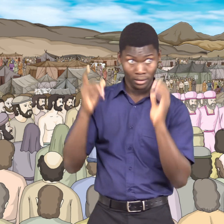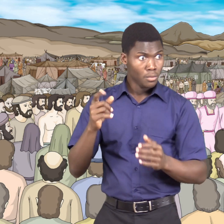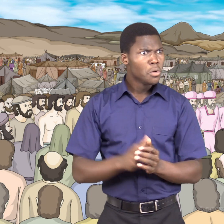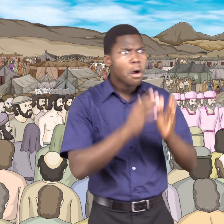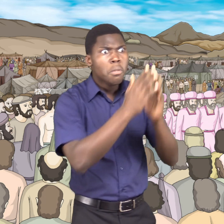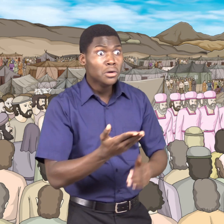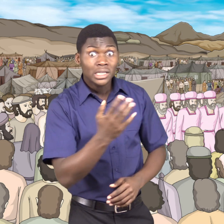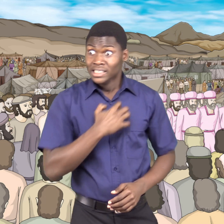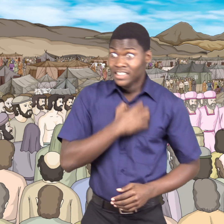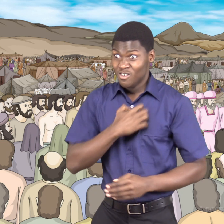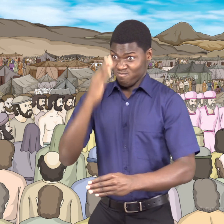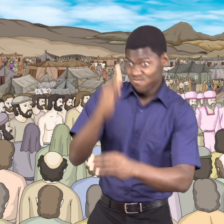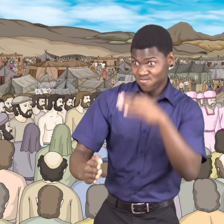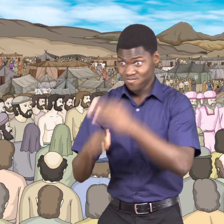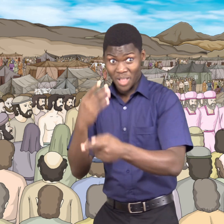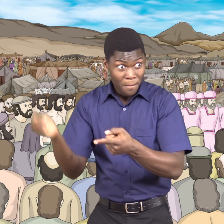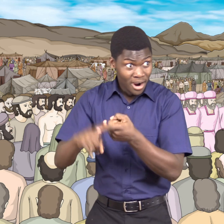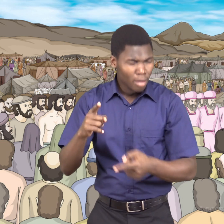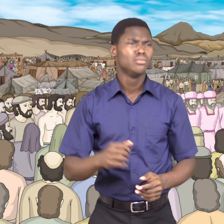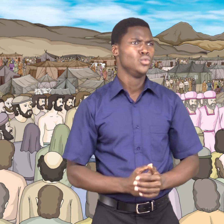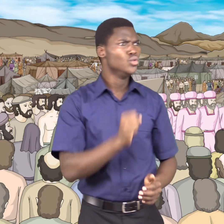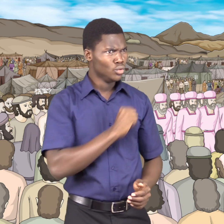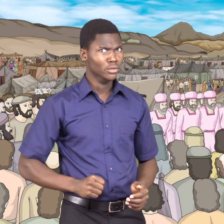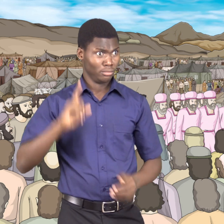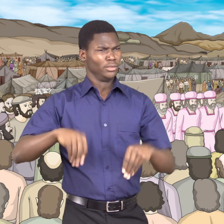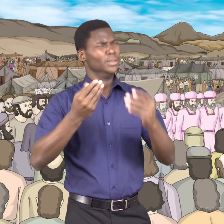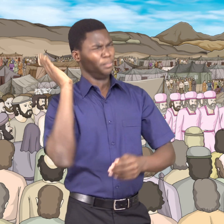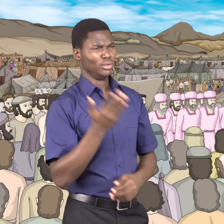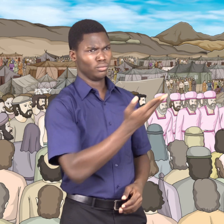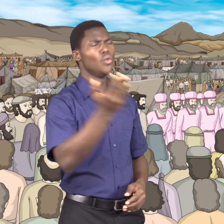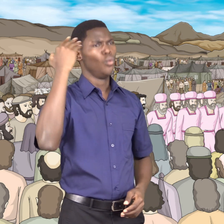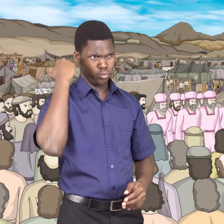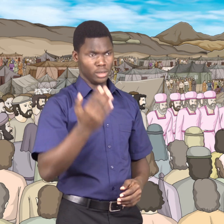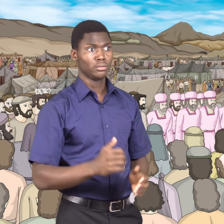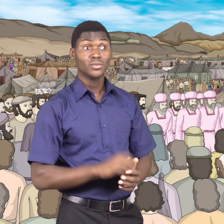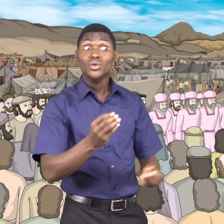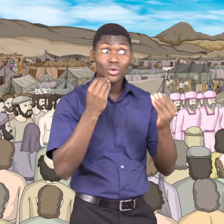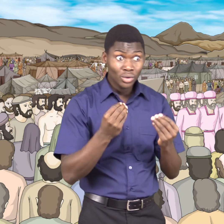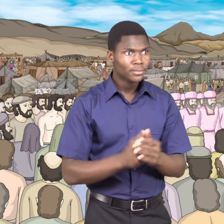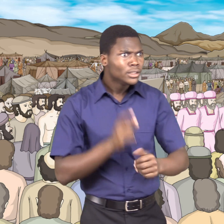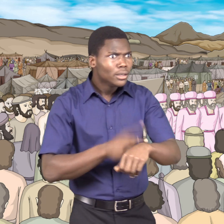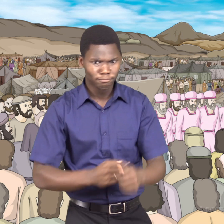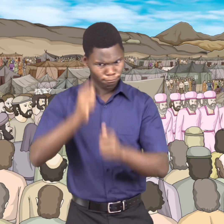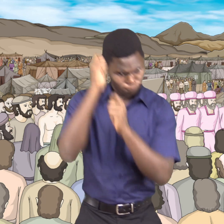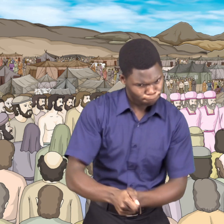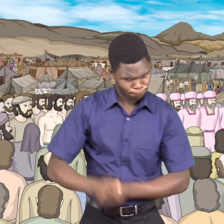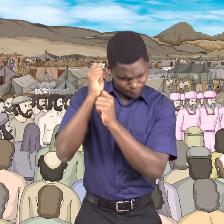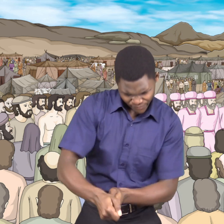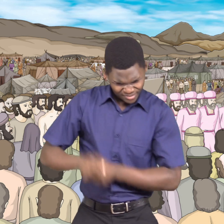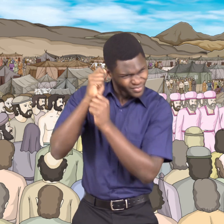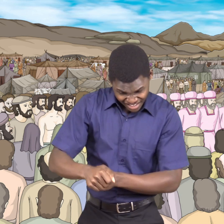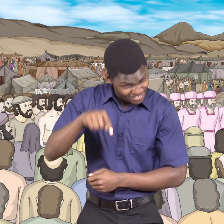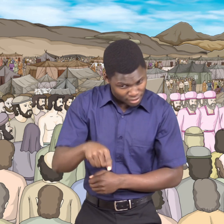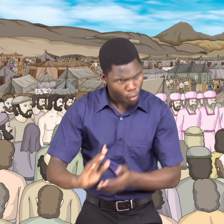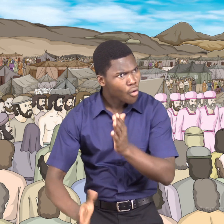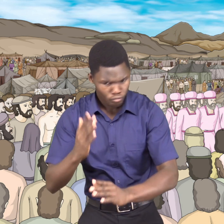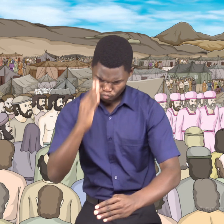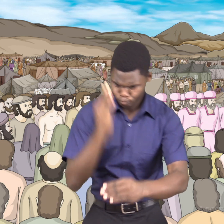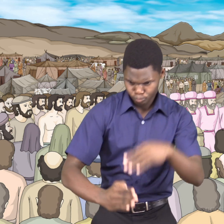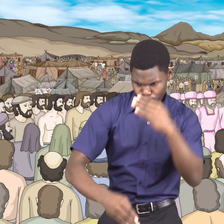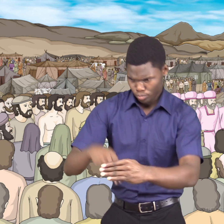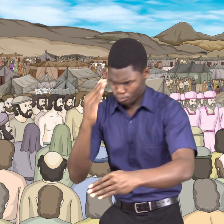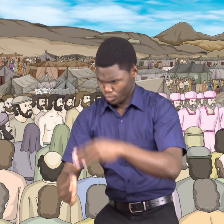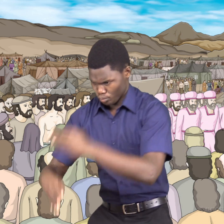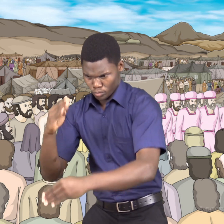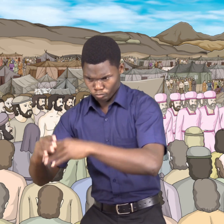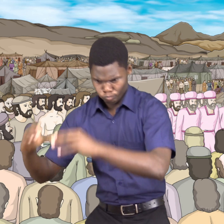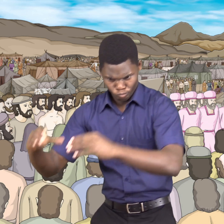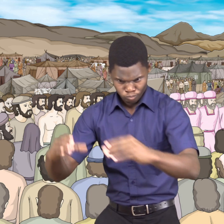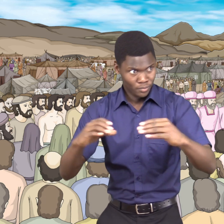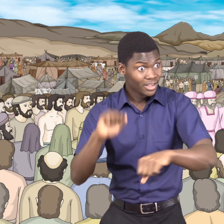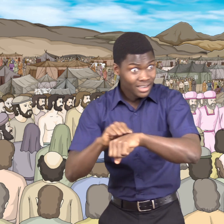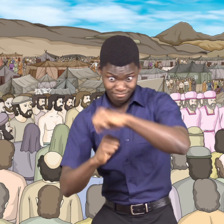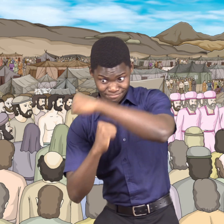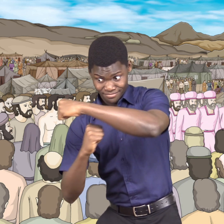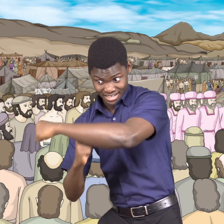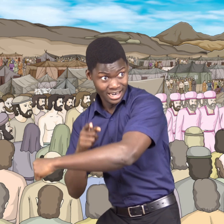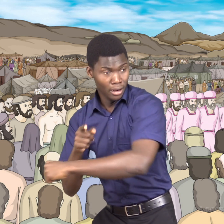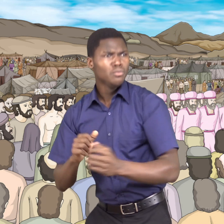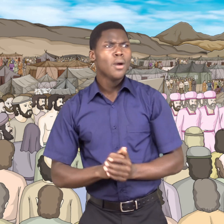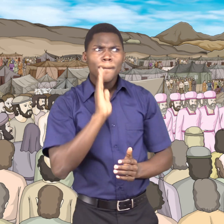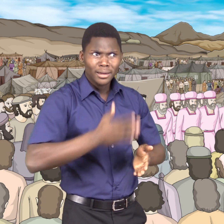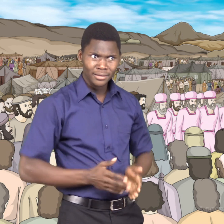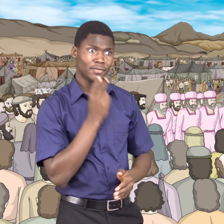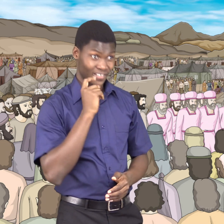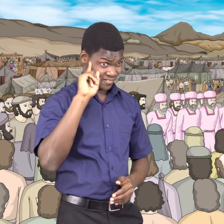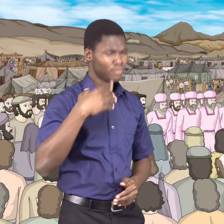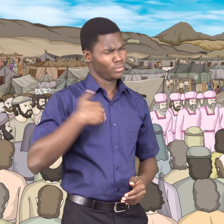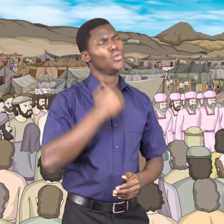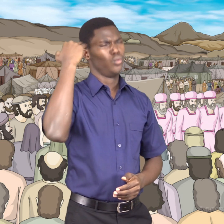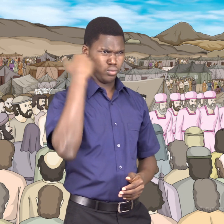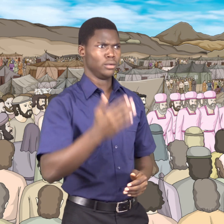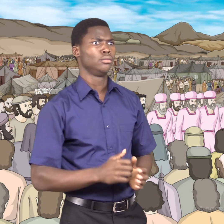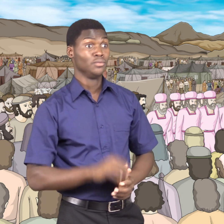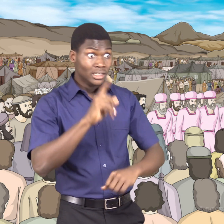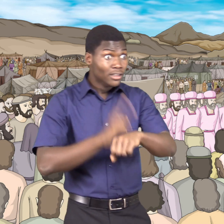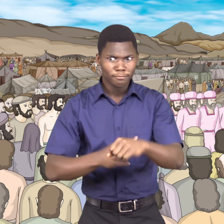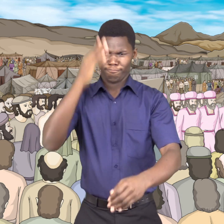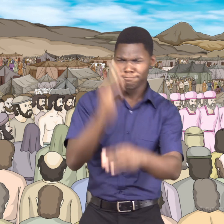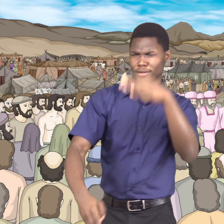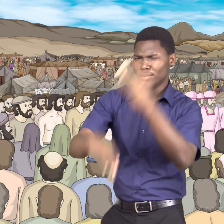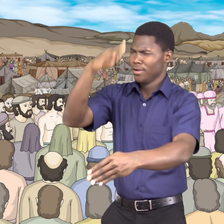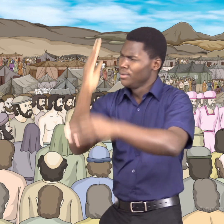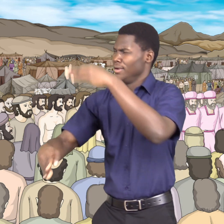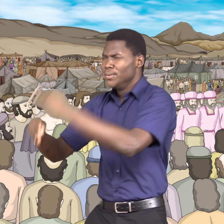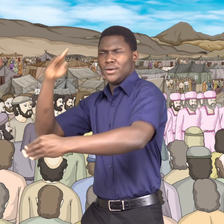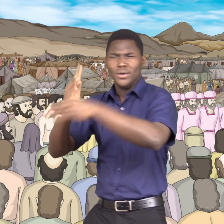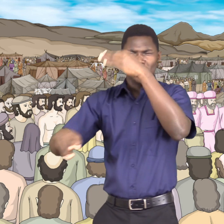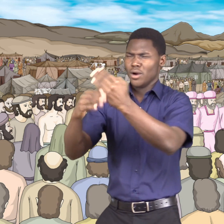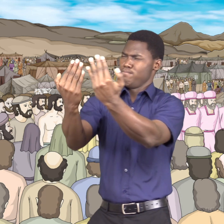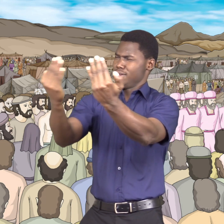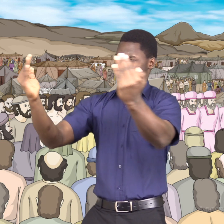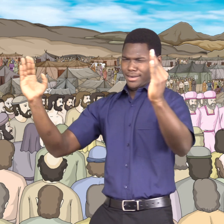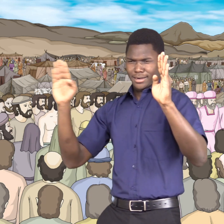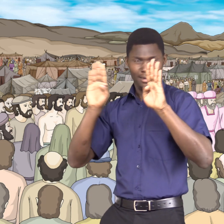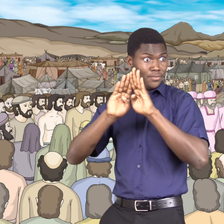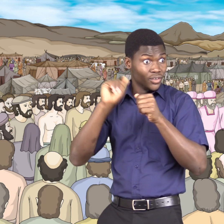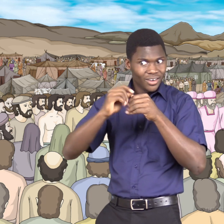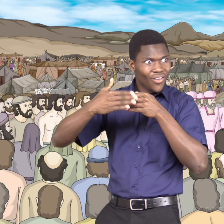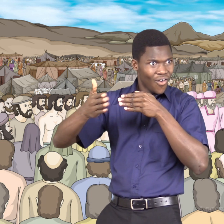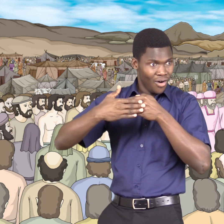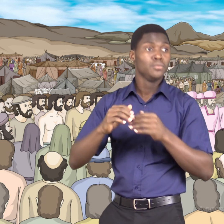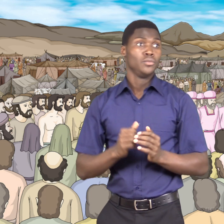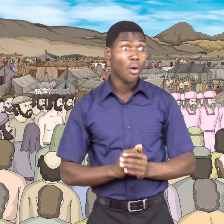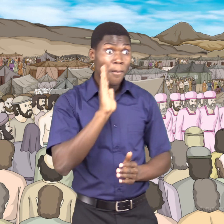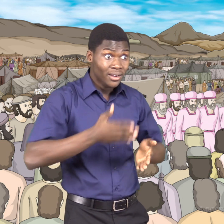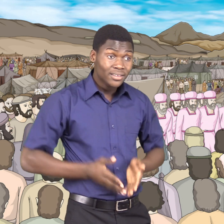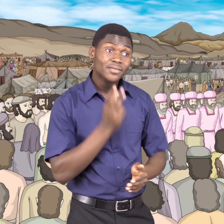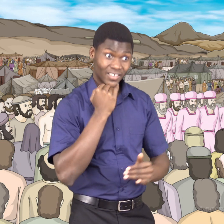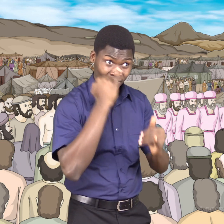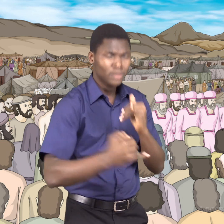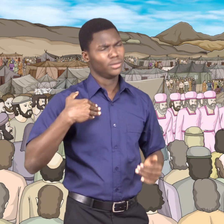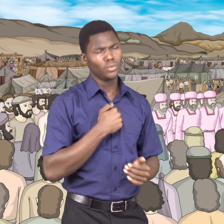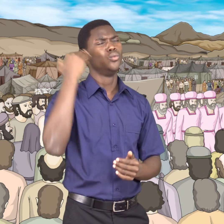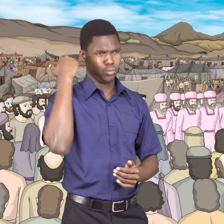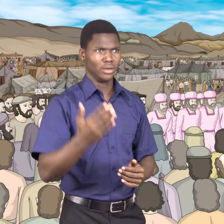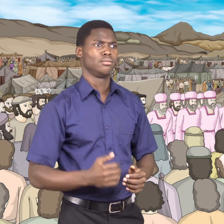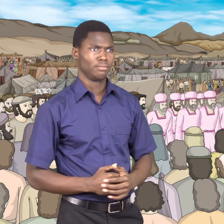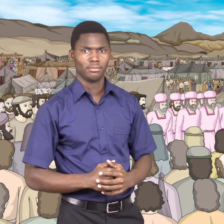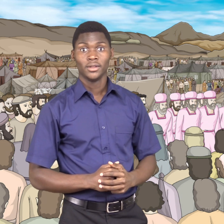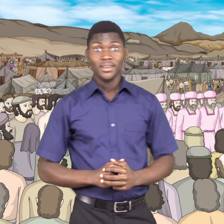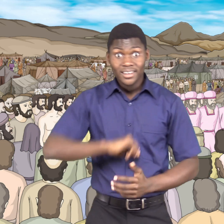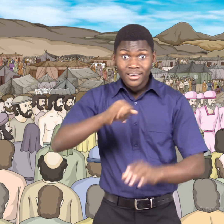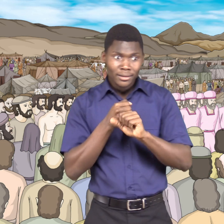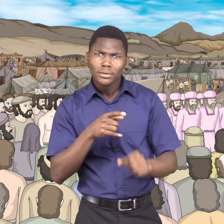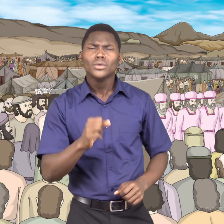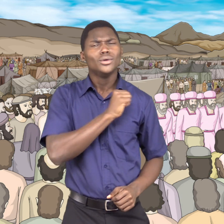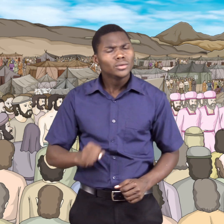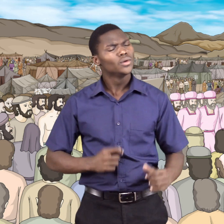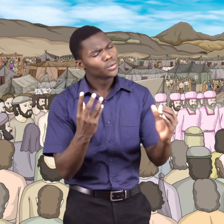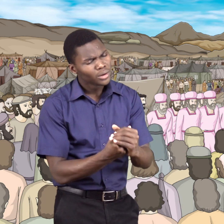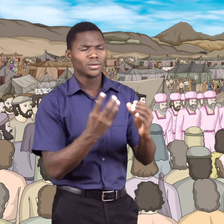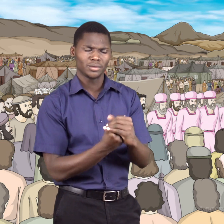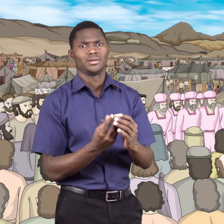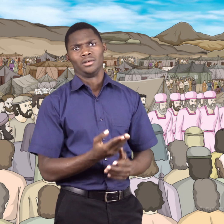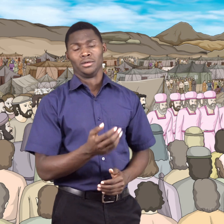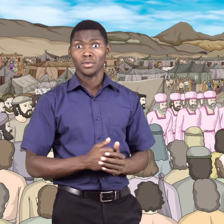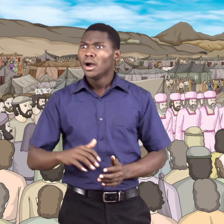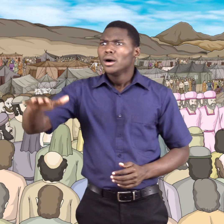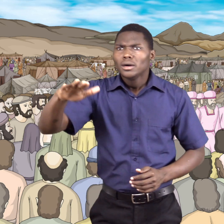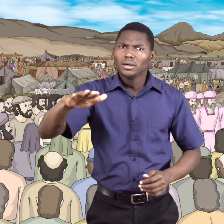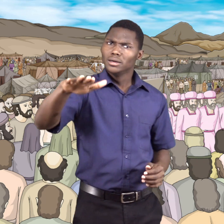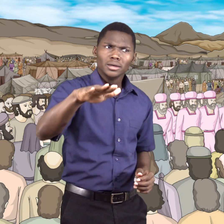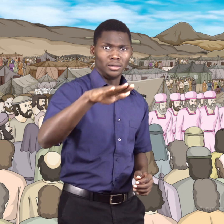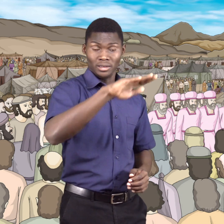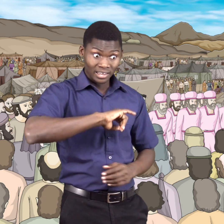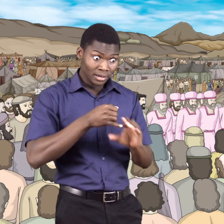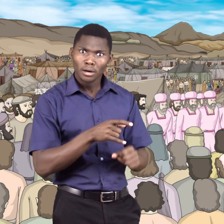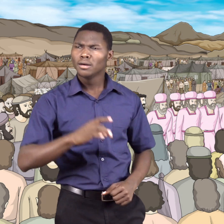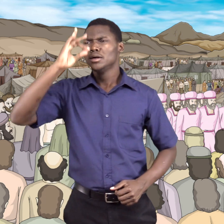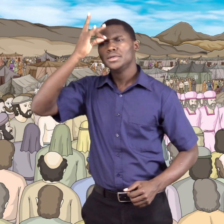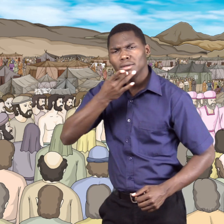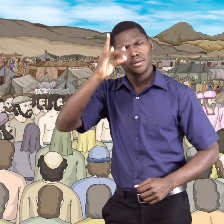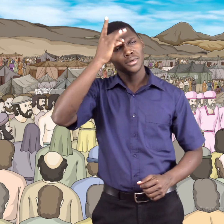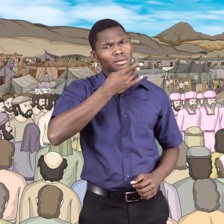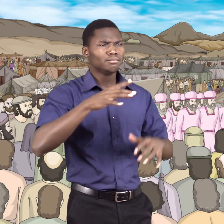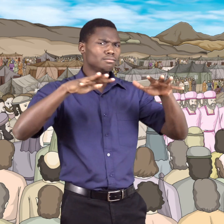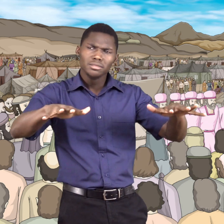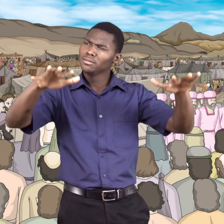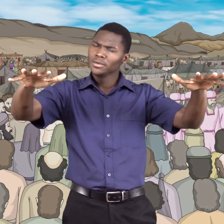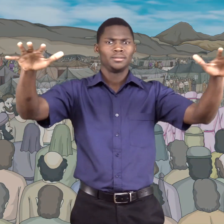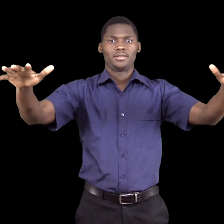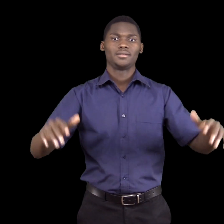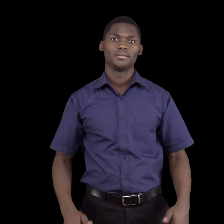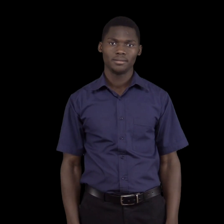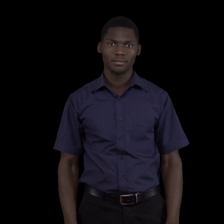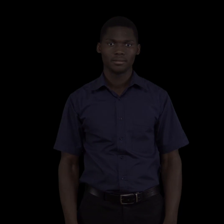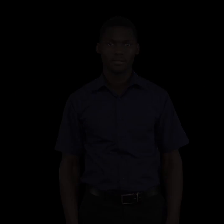So the LORD was with Joshua, and his fame spread throughout the land. The Israelites, however, acted unfaithfully regarding the things devoted to destruction. Achan son of Carmi, the son of Zabdi, the son of Zerah, of the tribe of Judah, took some of what was set apart. So the anger of the LORD burned against the Israelites.